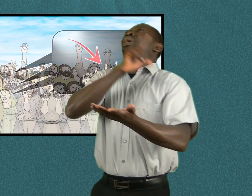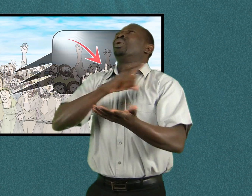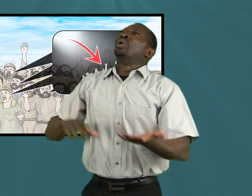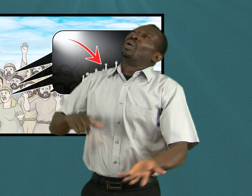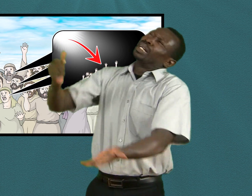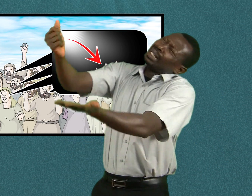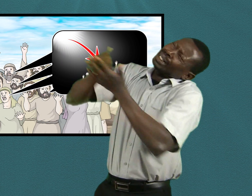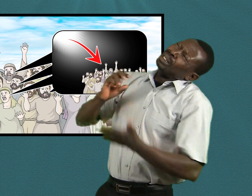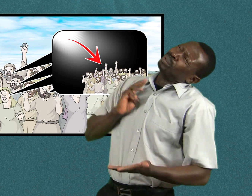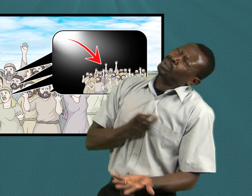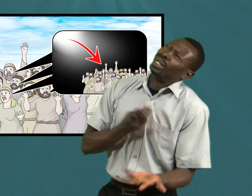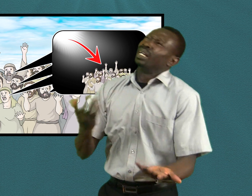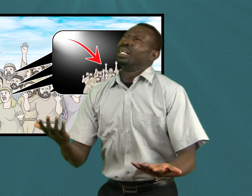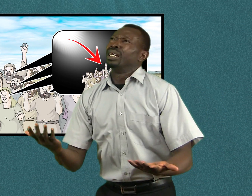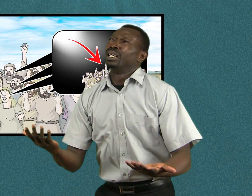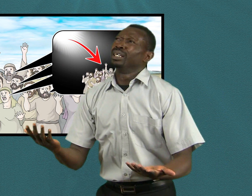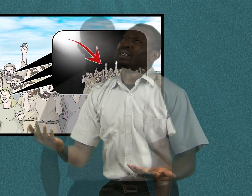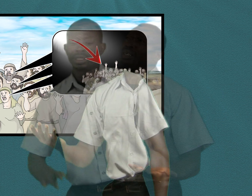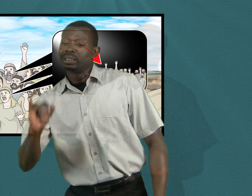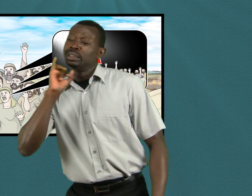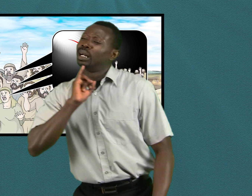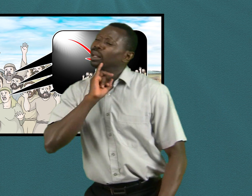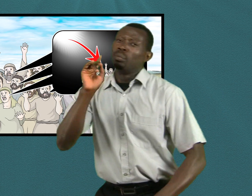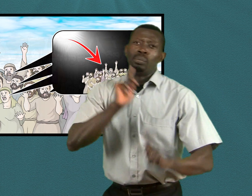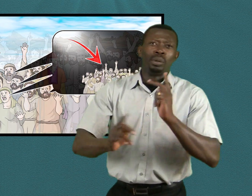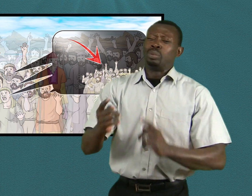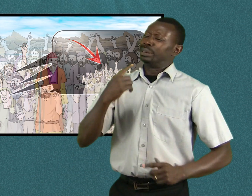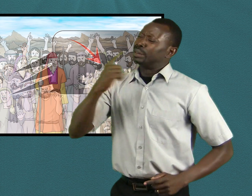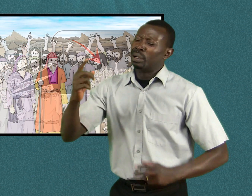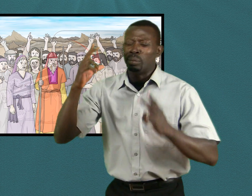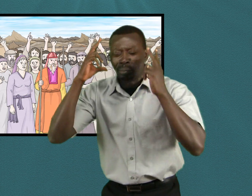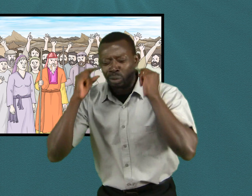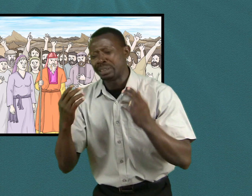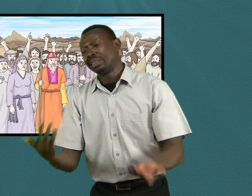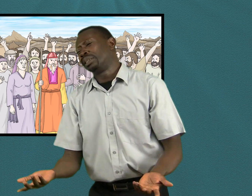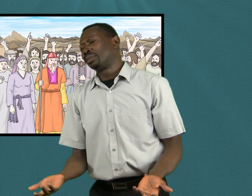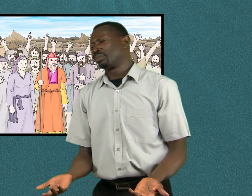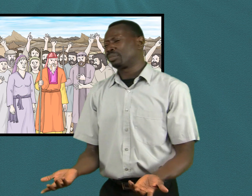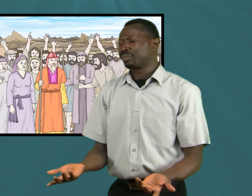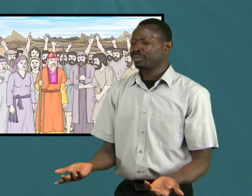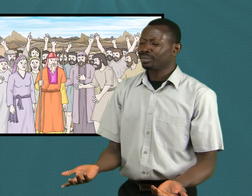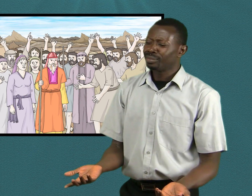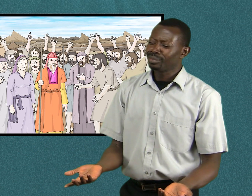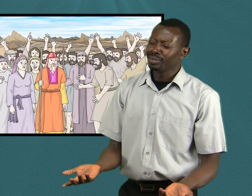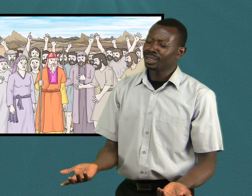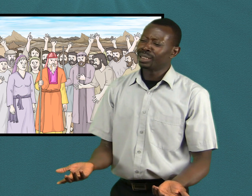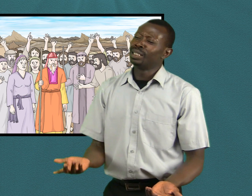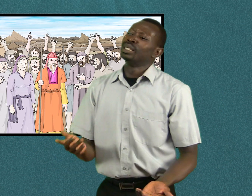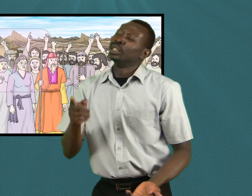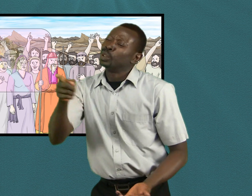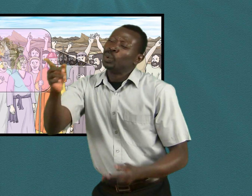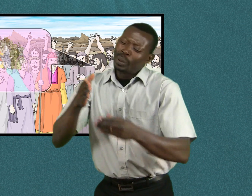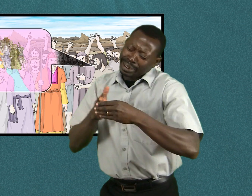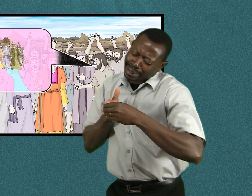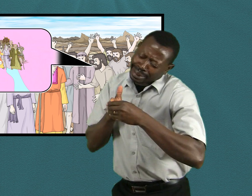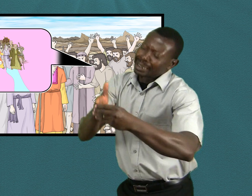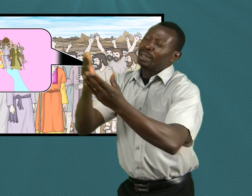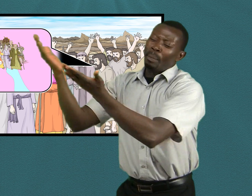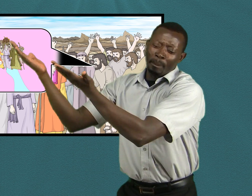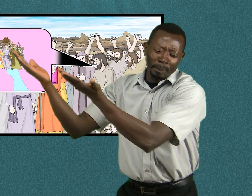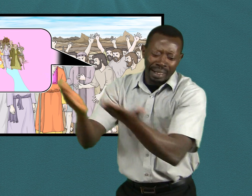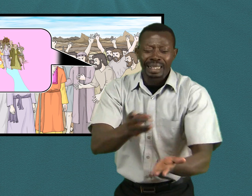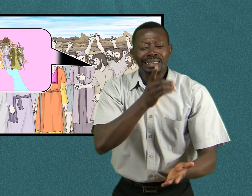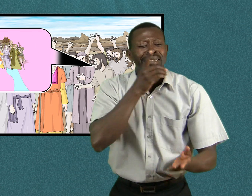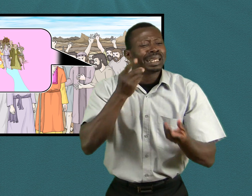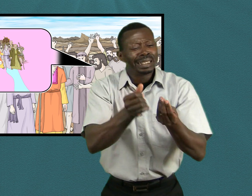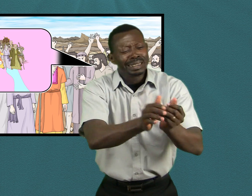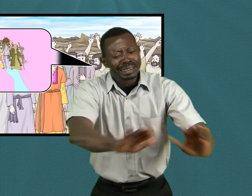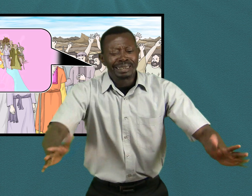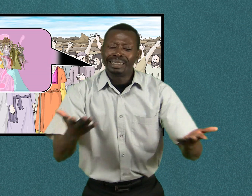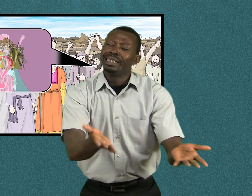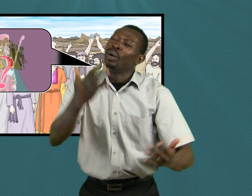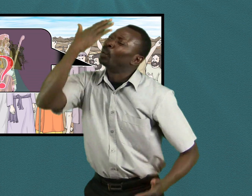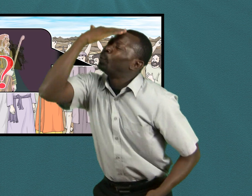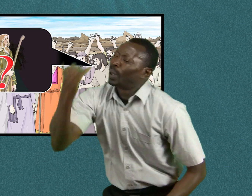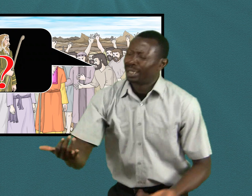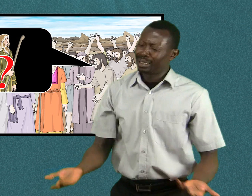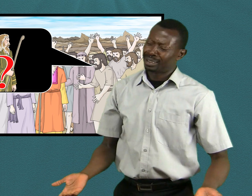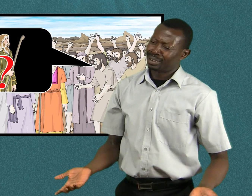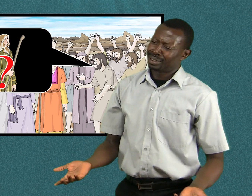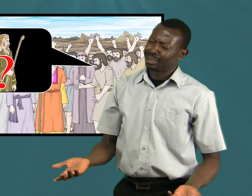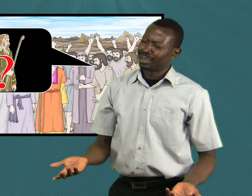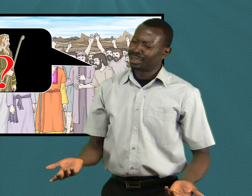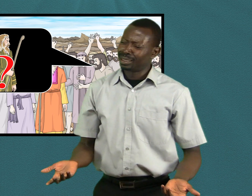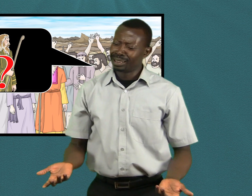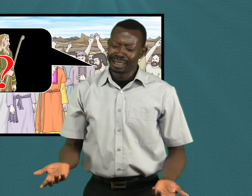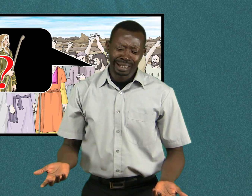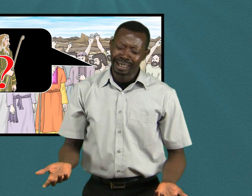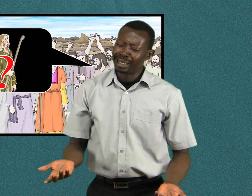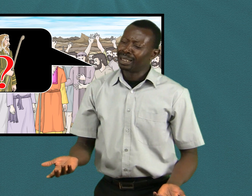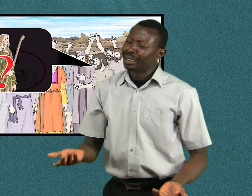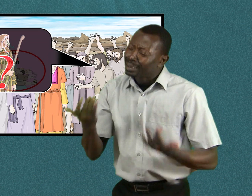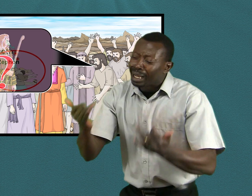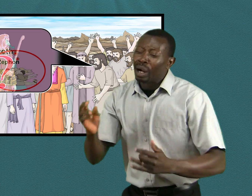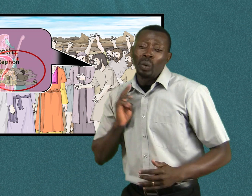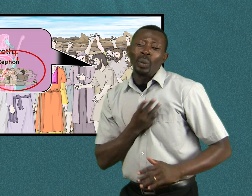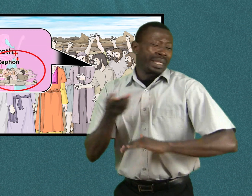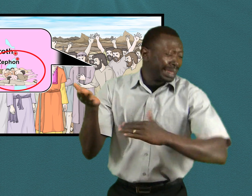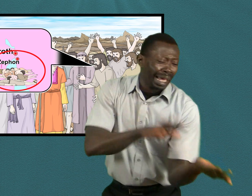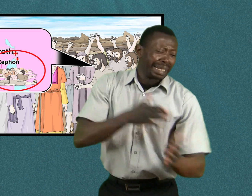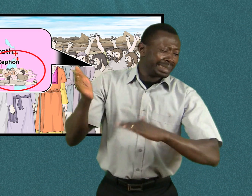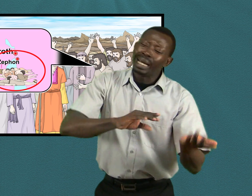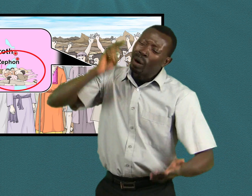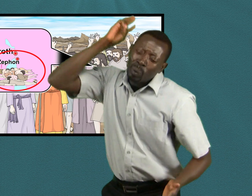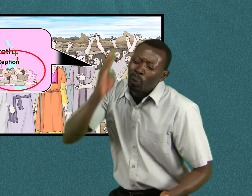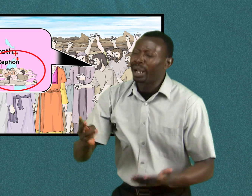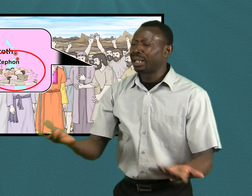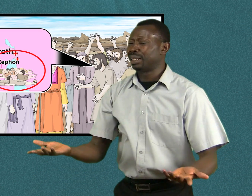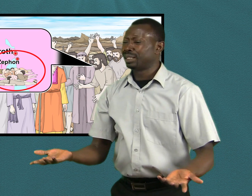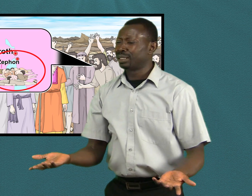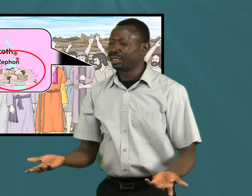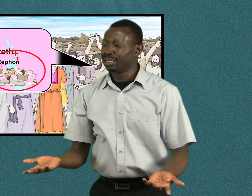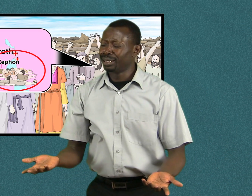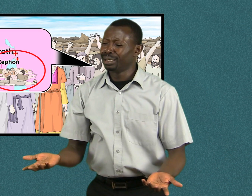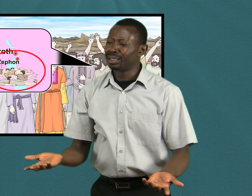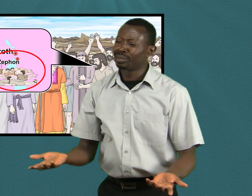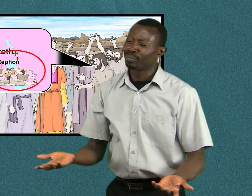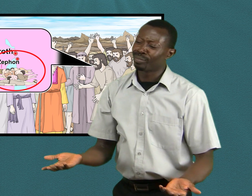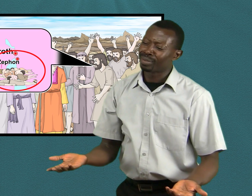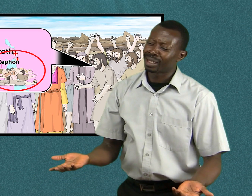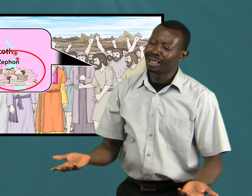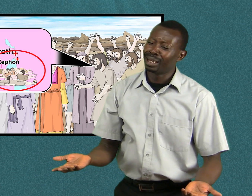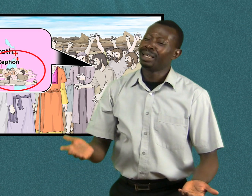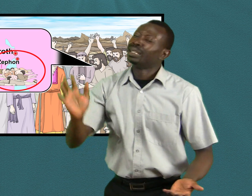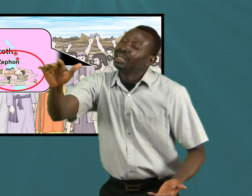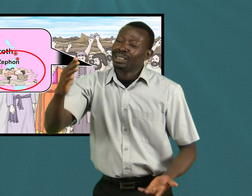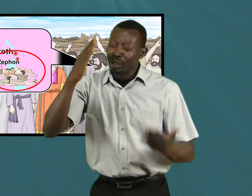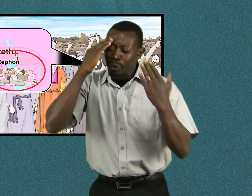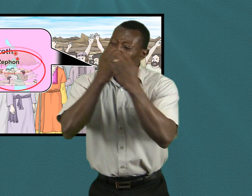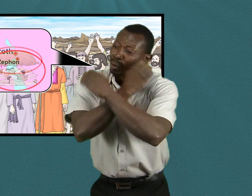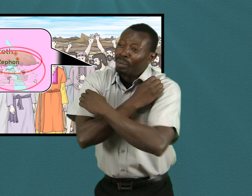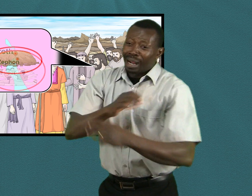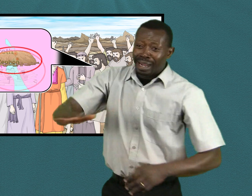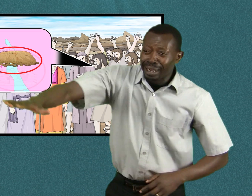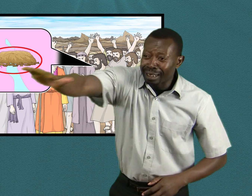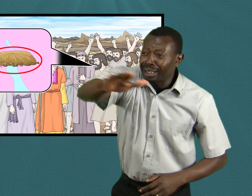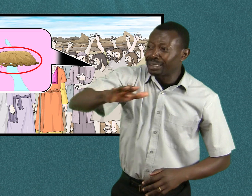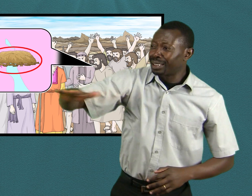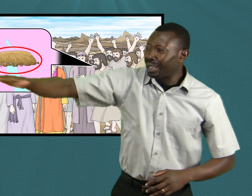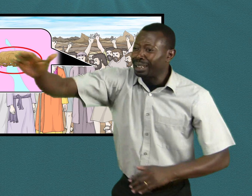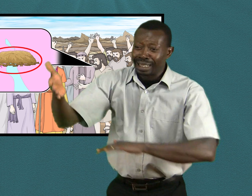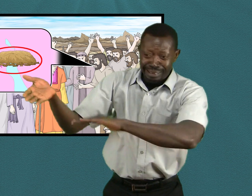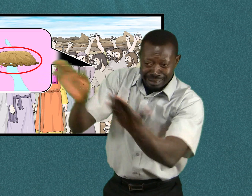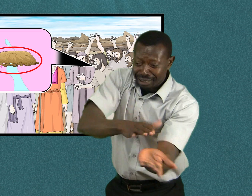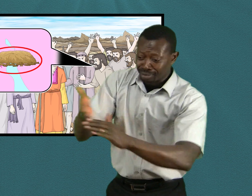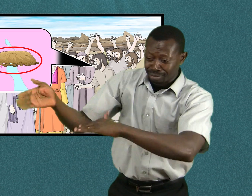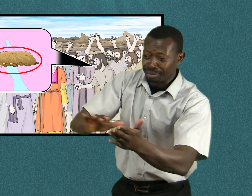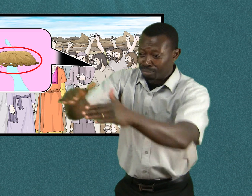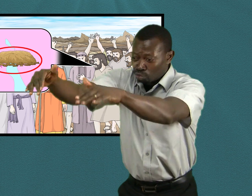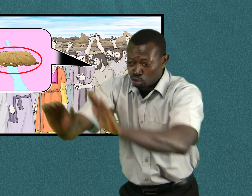They said to Moses, “Was it because there were no graves in Egypt that you brought us into the wilderness to die?